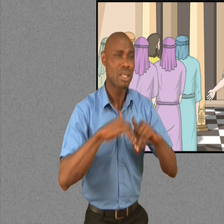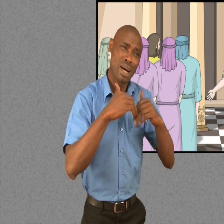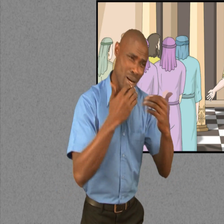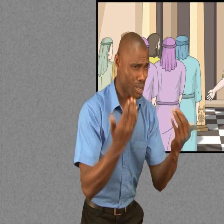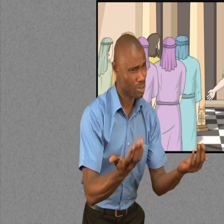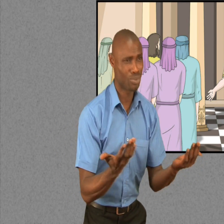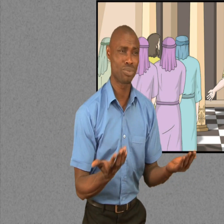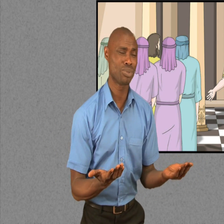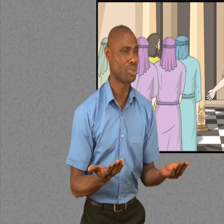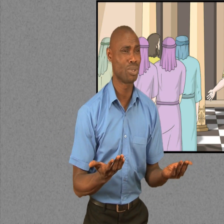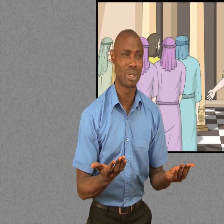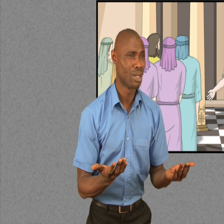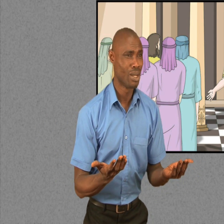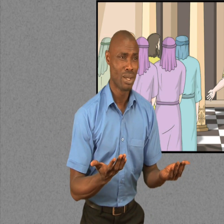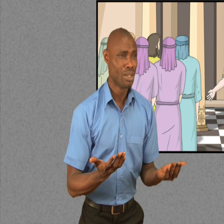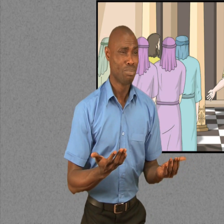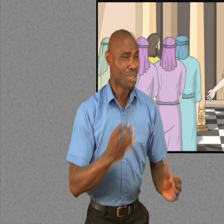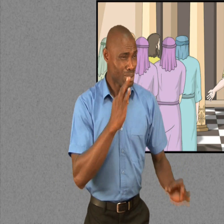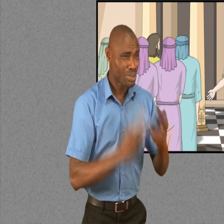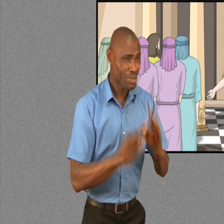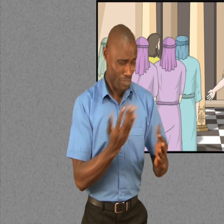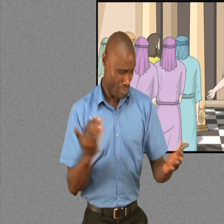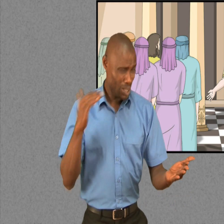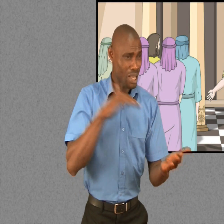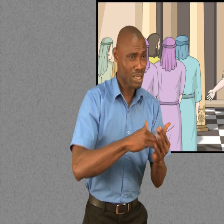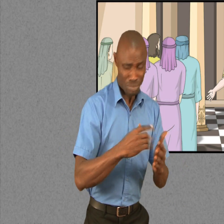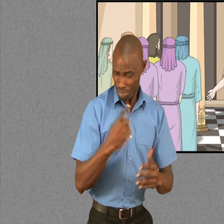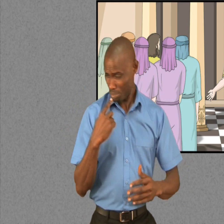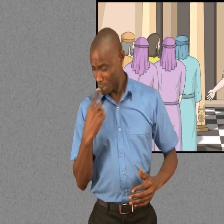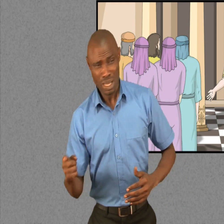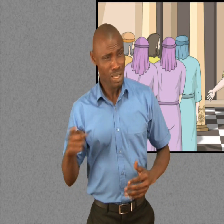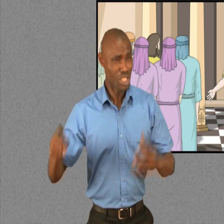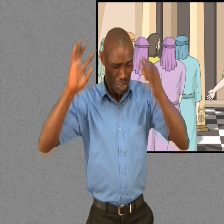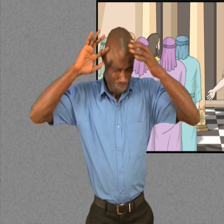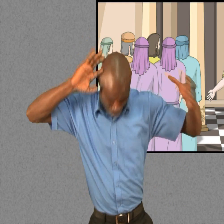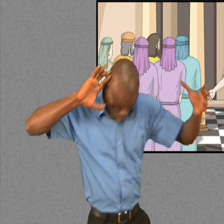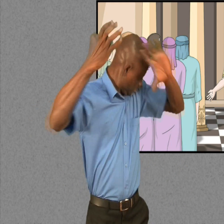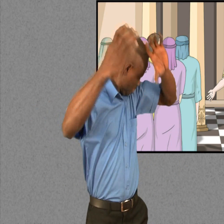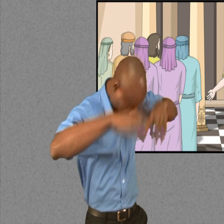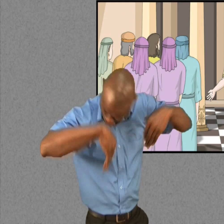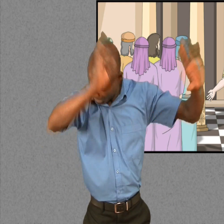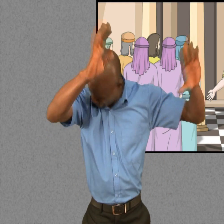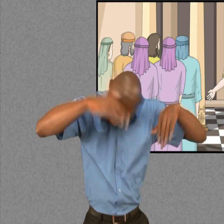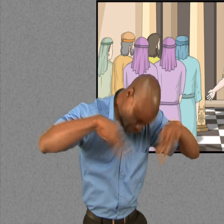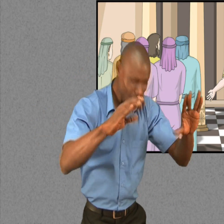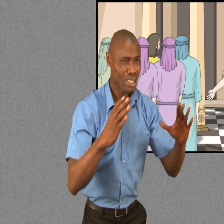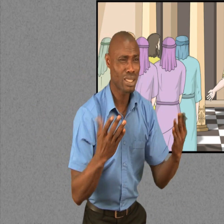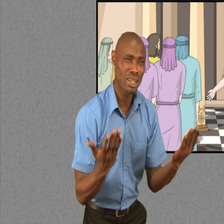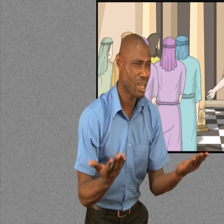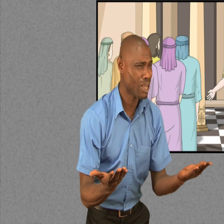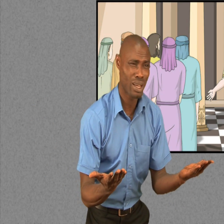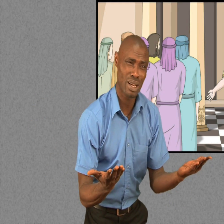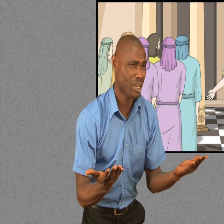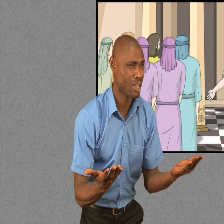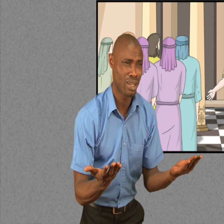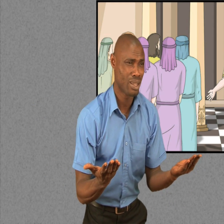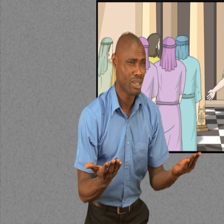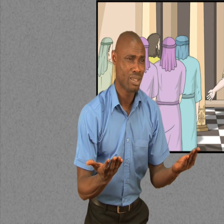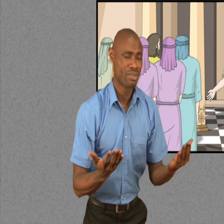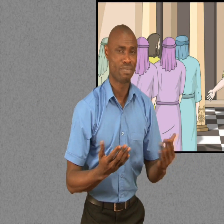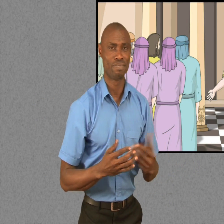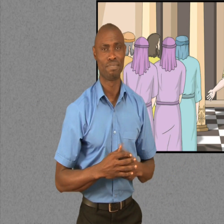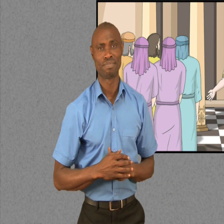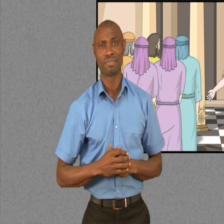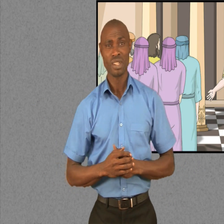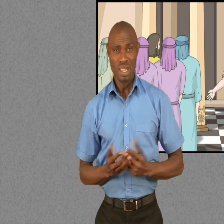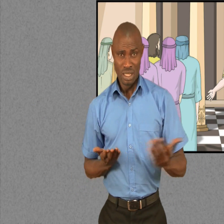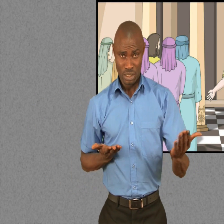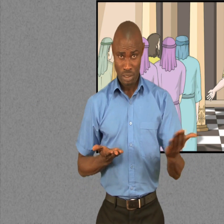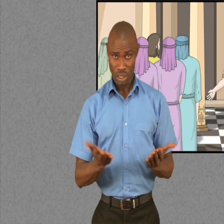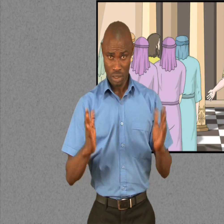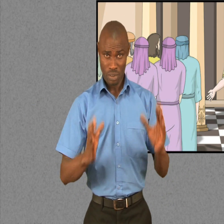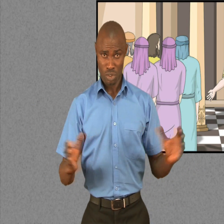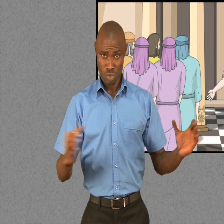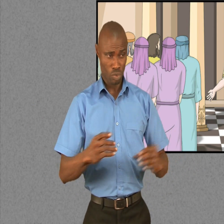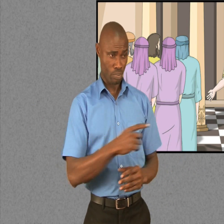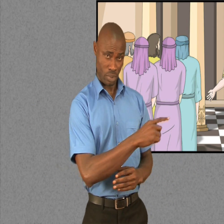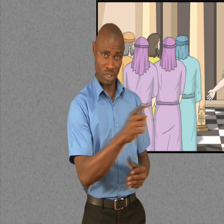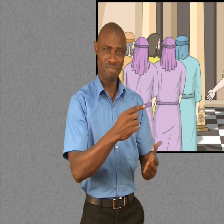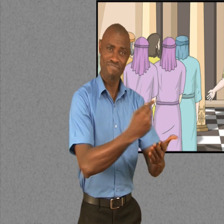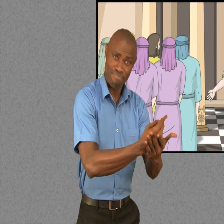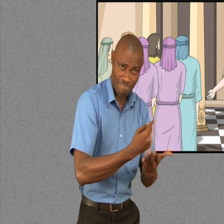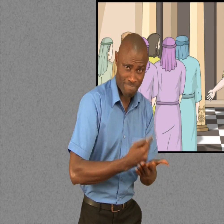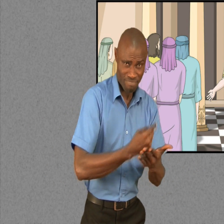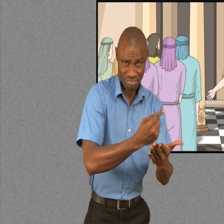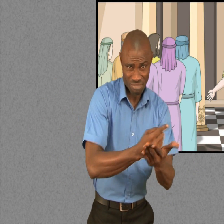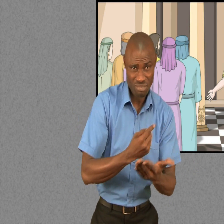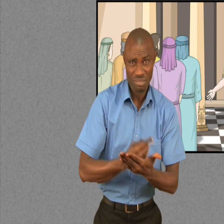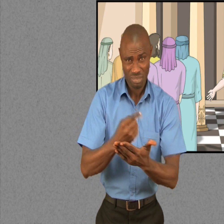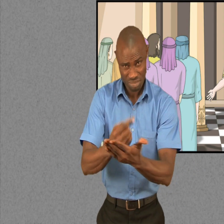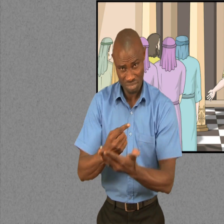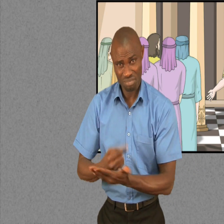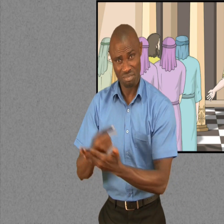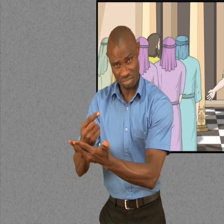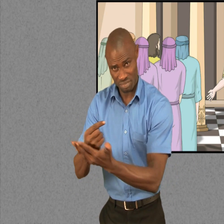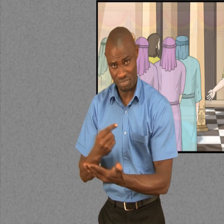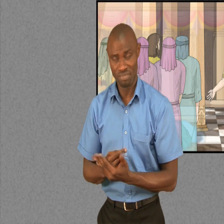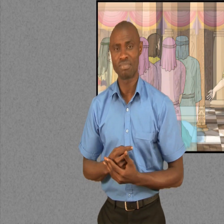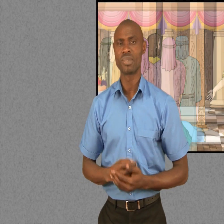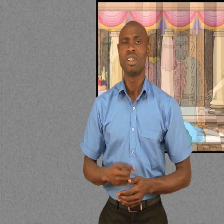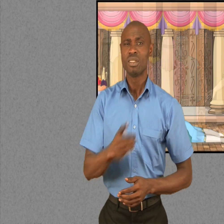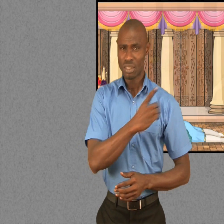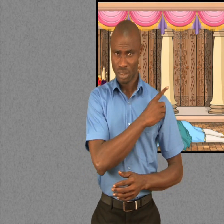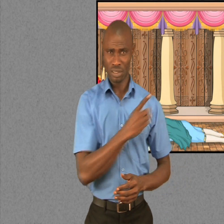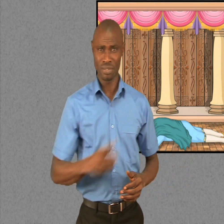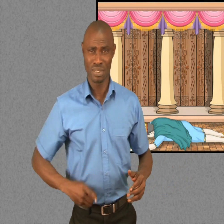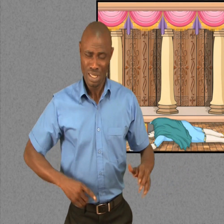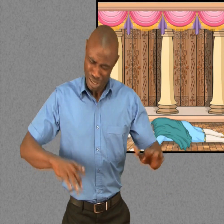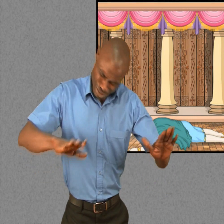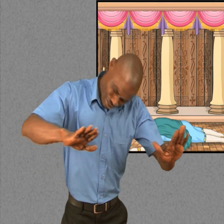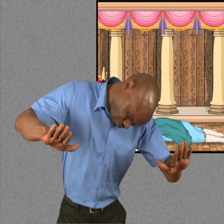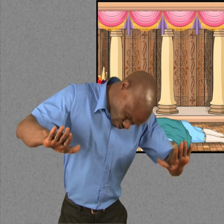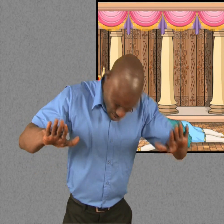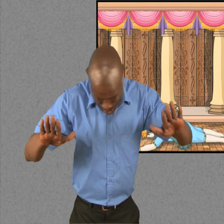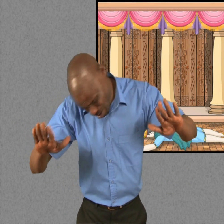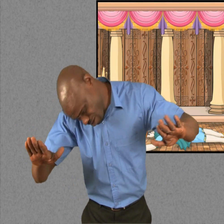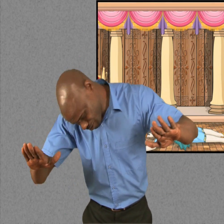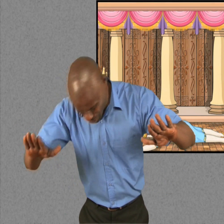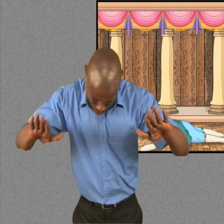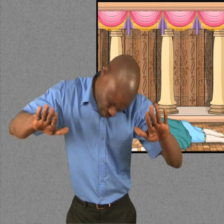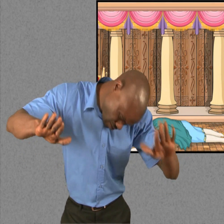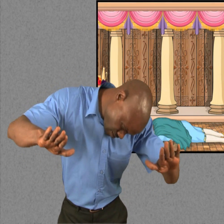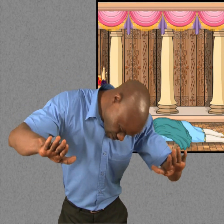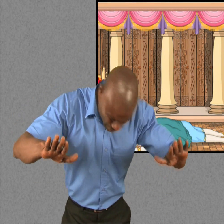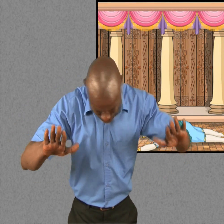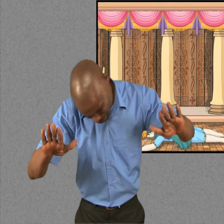So how can we tell him the child is dead? He may even harm himself.”